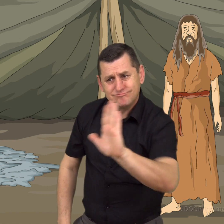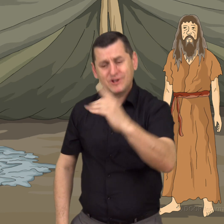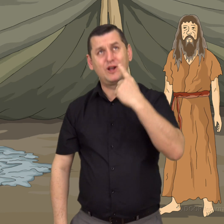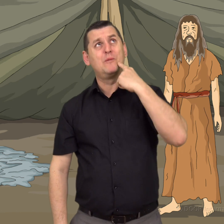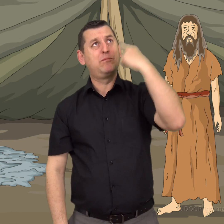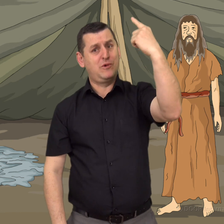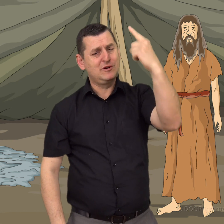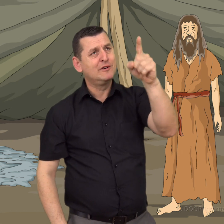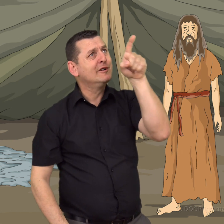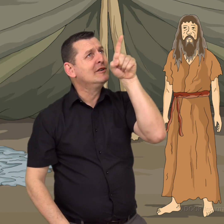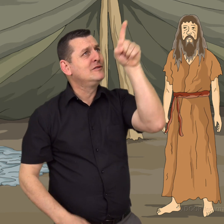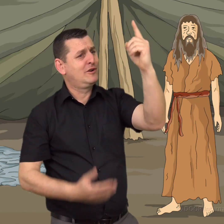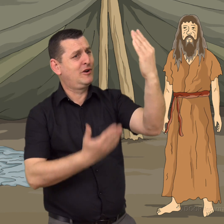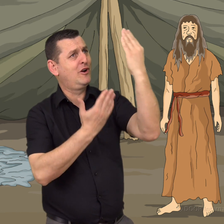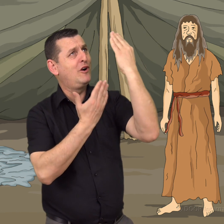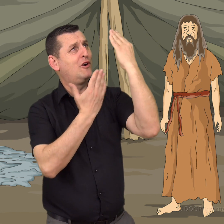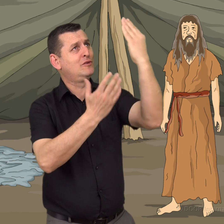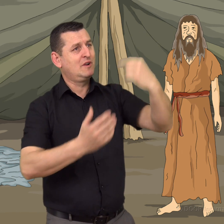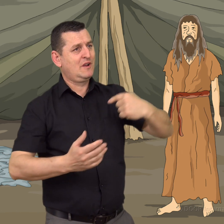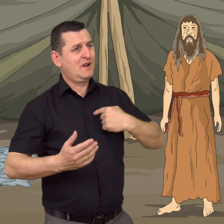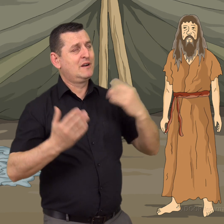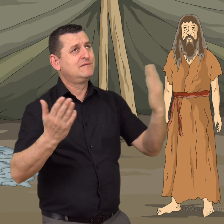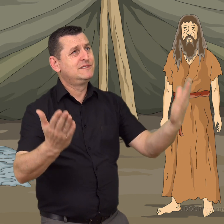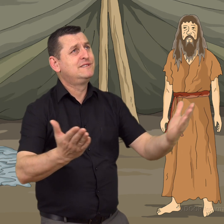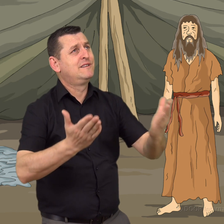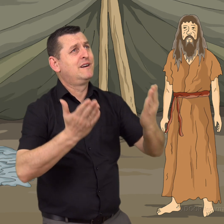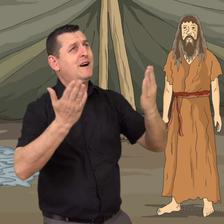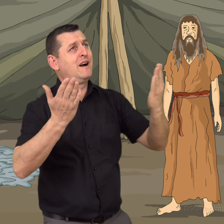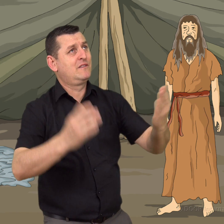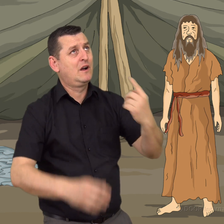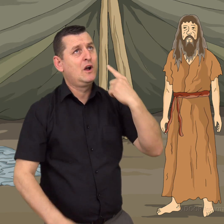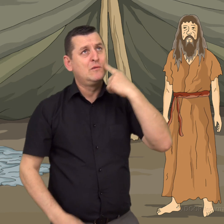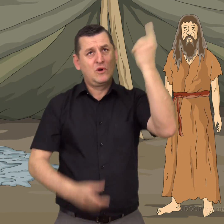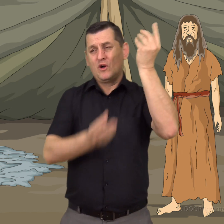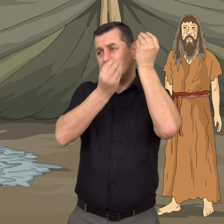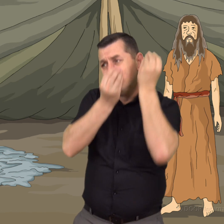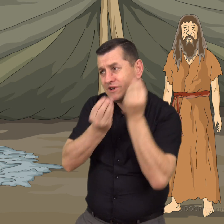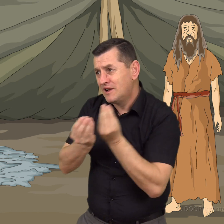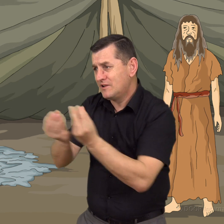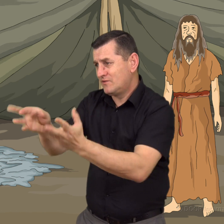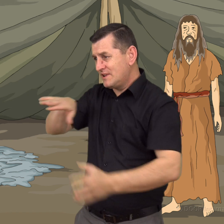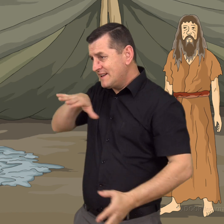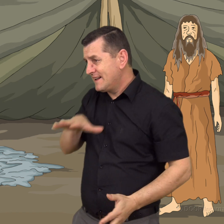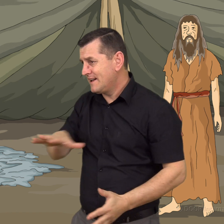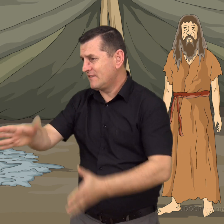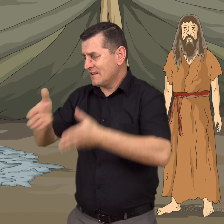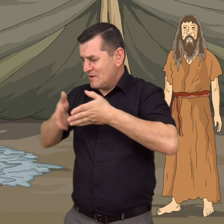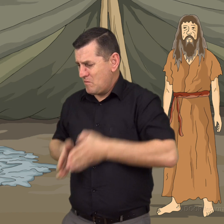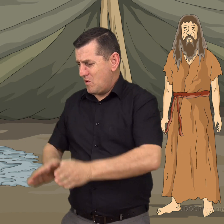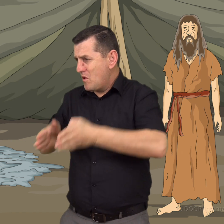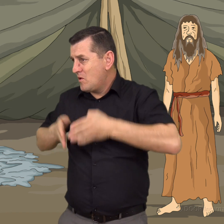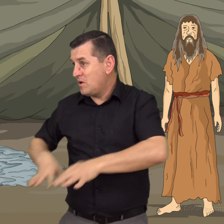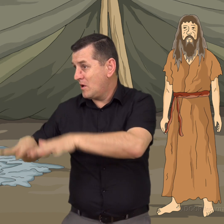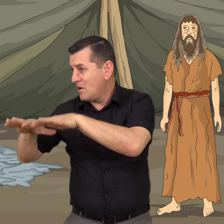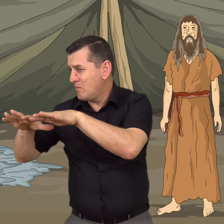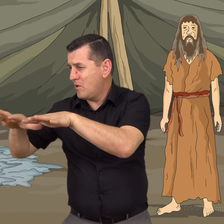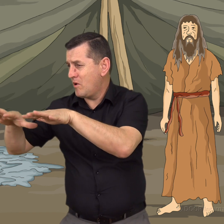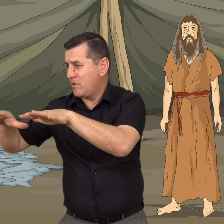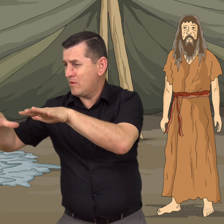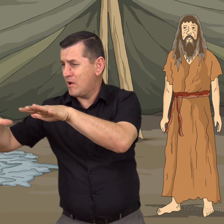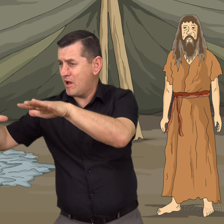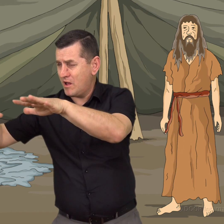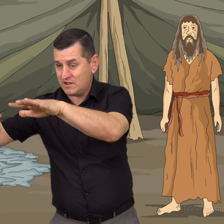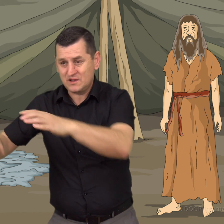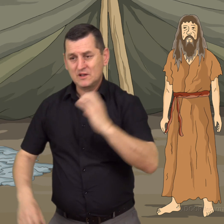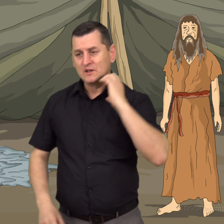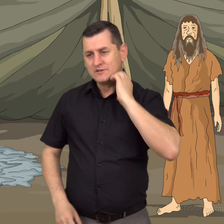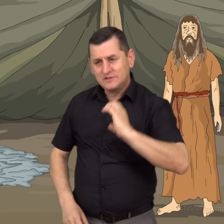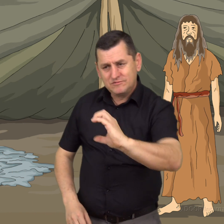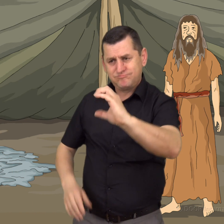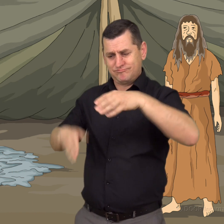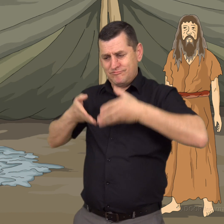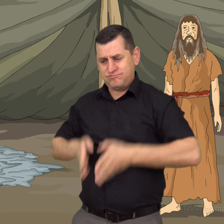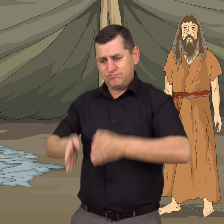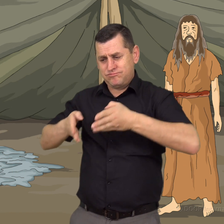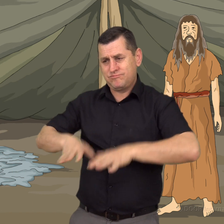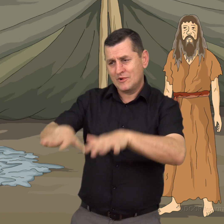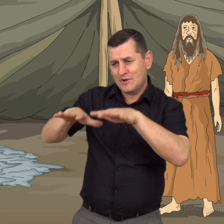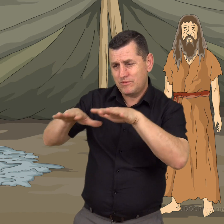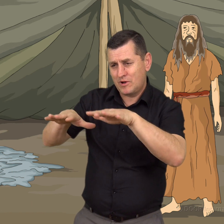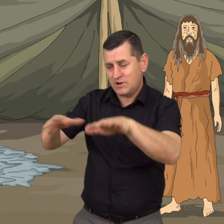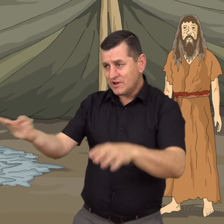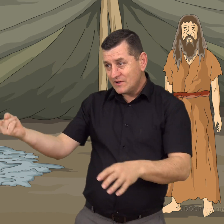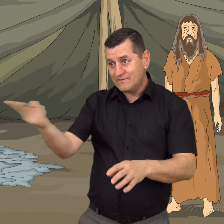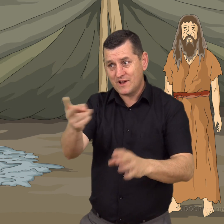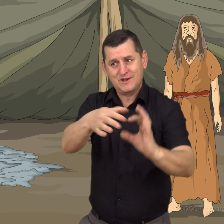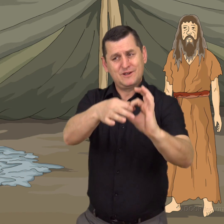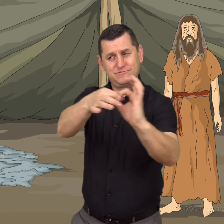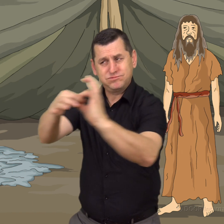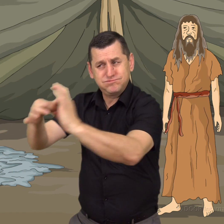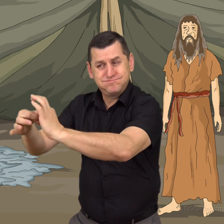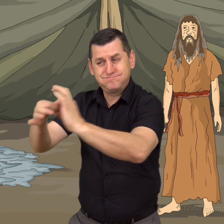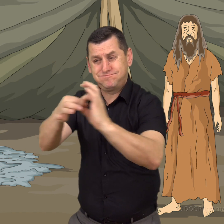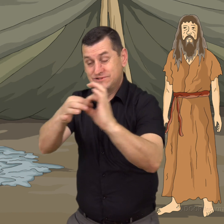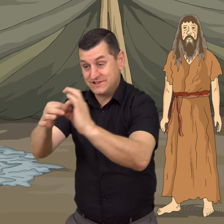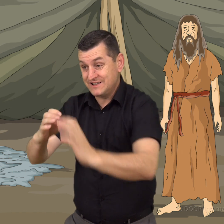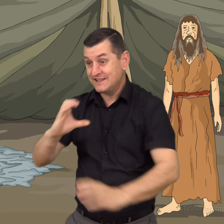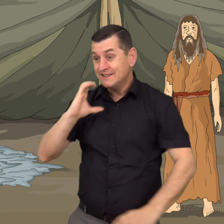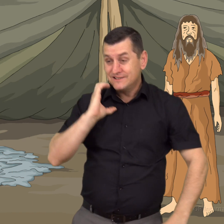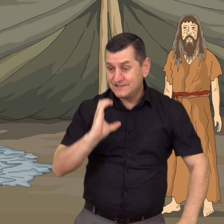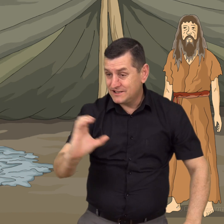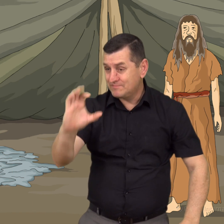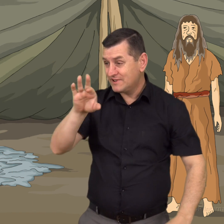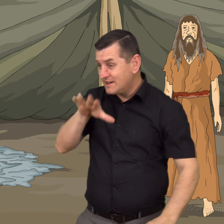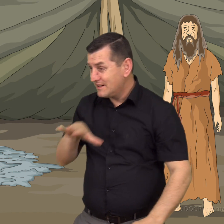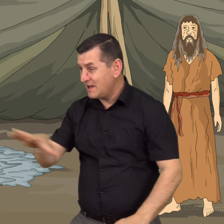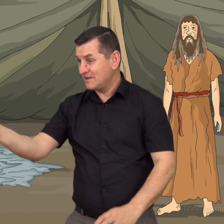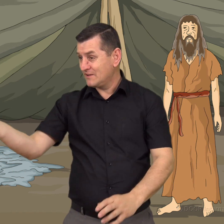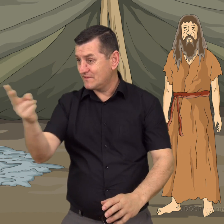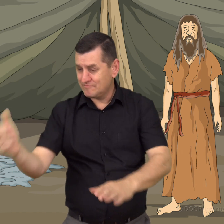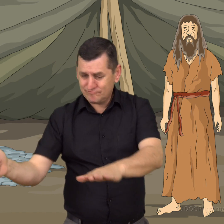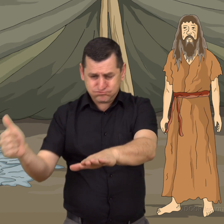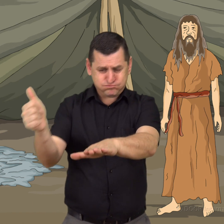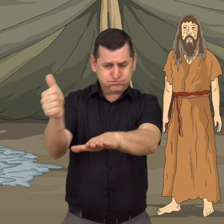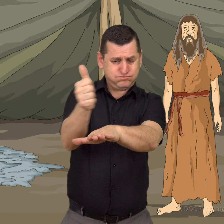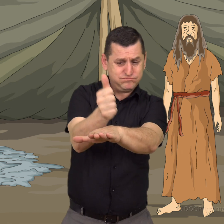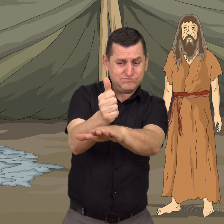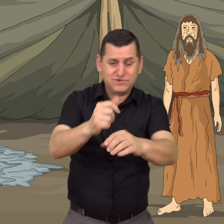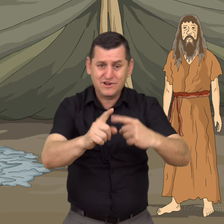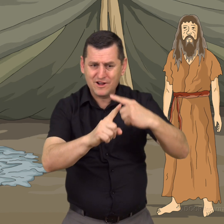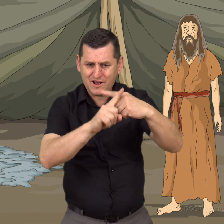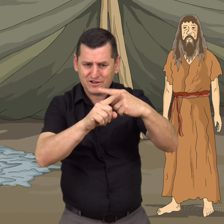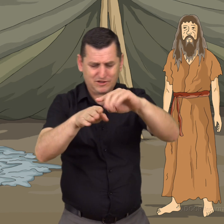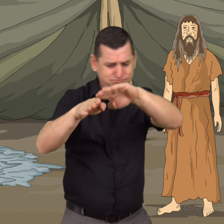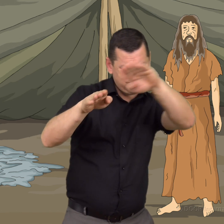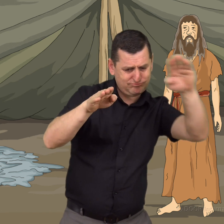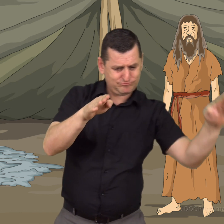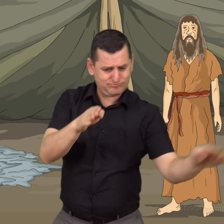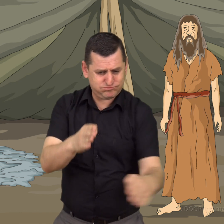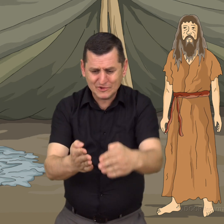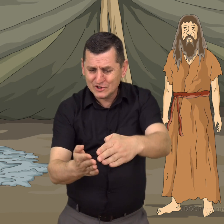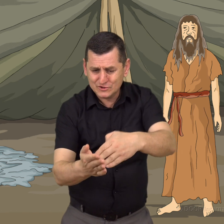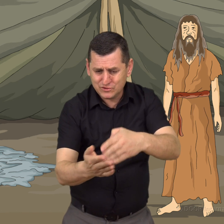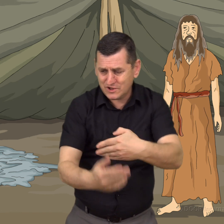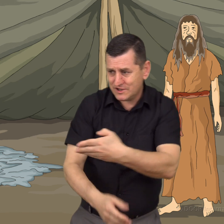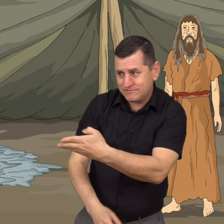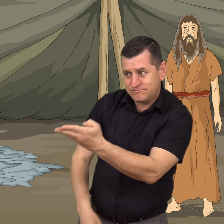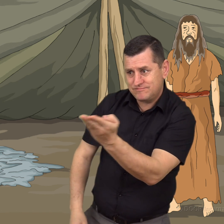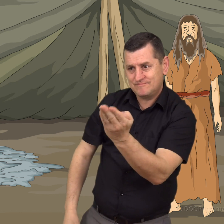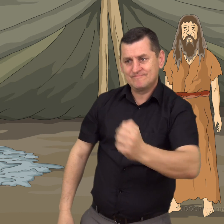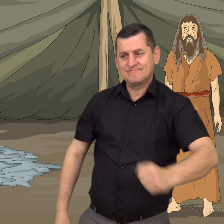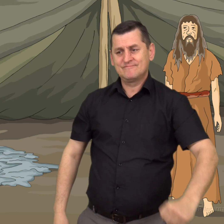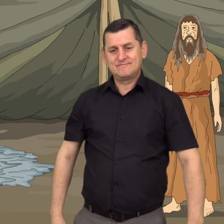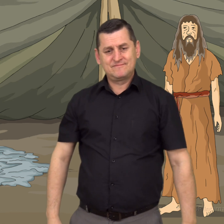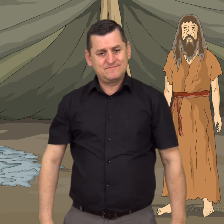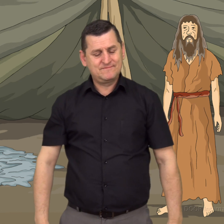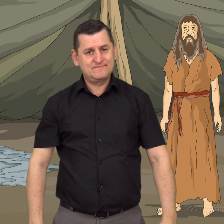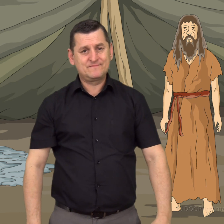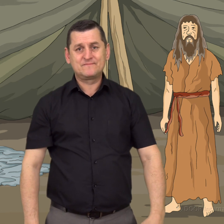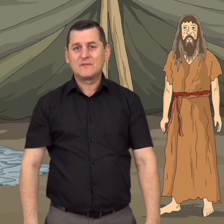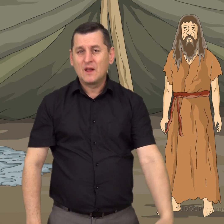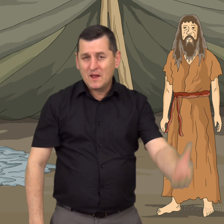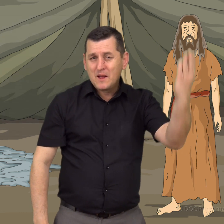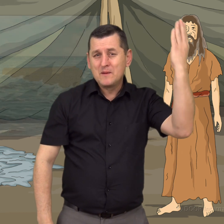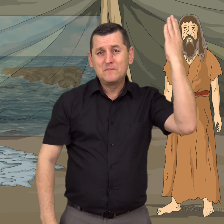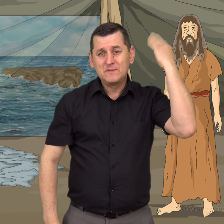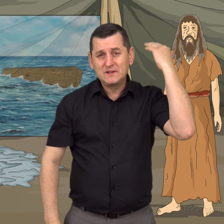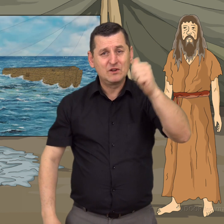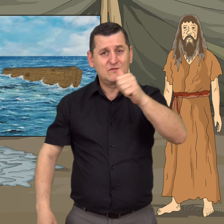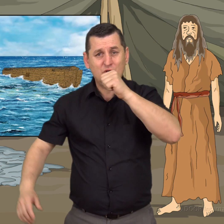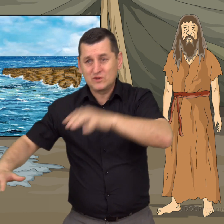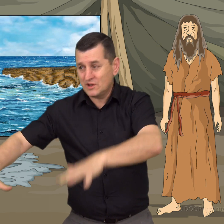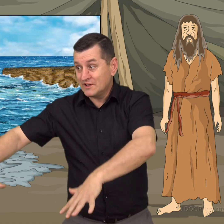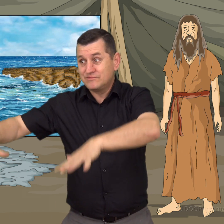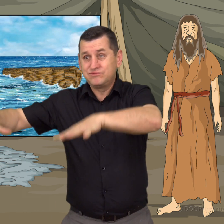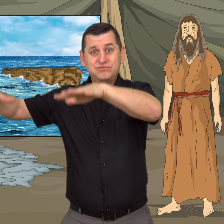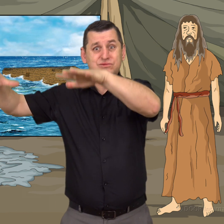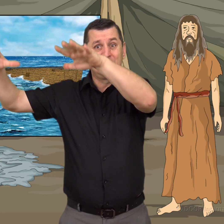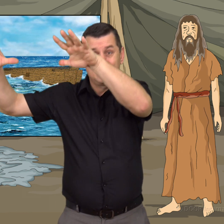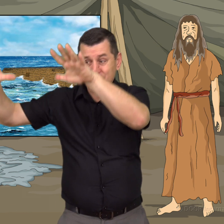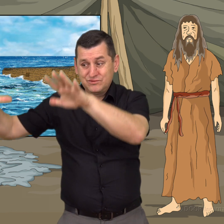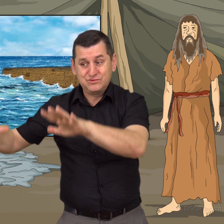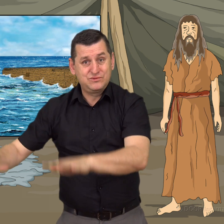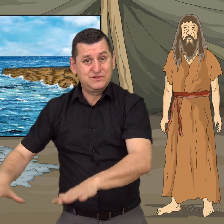May Canaan be the servant of Shem. May God expand the territory of Japheth; may he dwell in the tents of Shem, and may Canaan be his servant.”